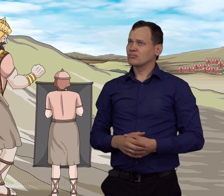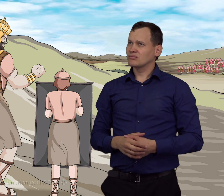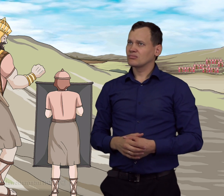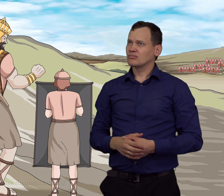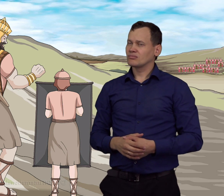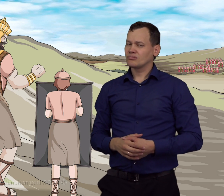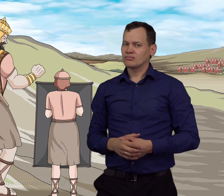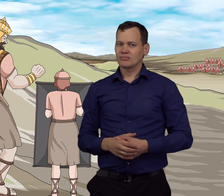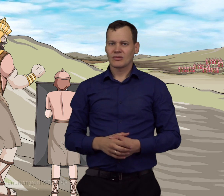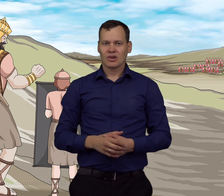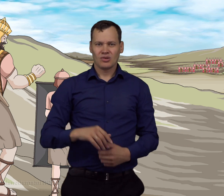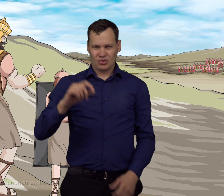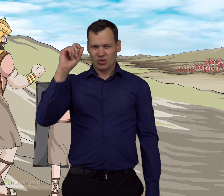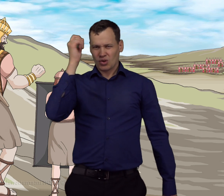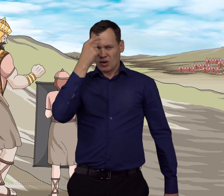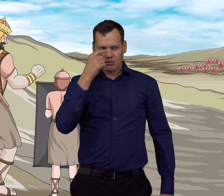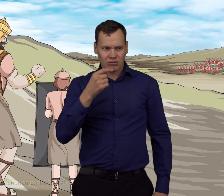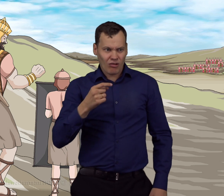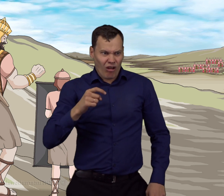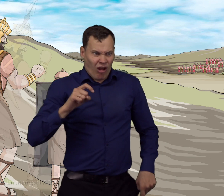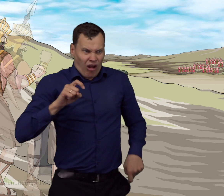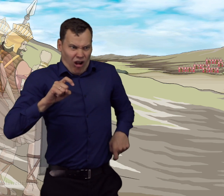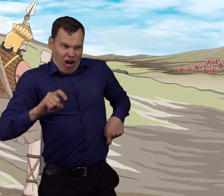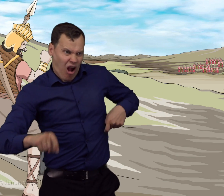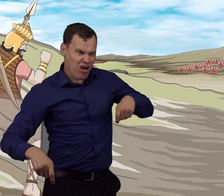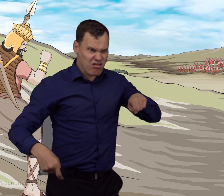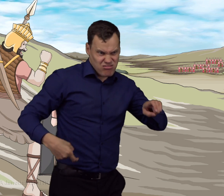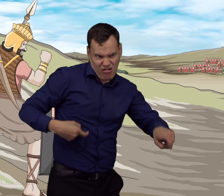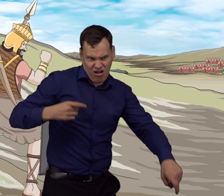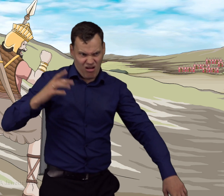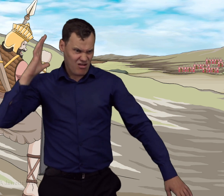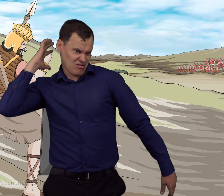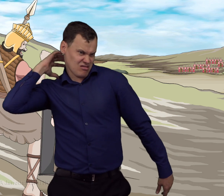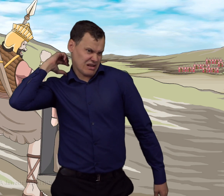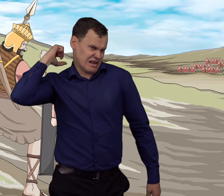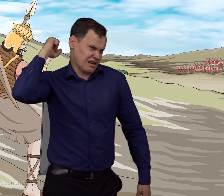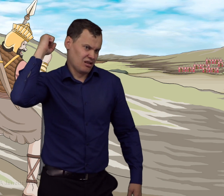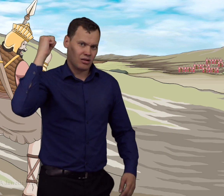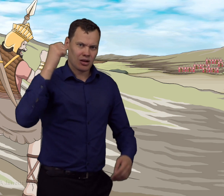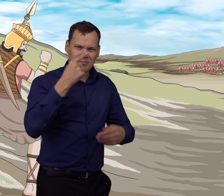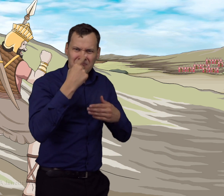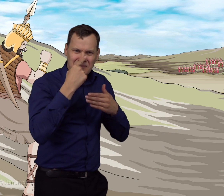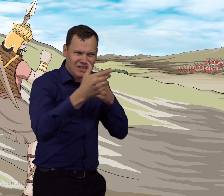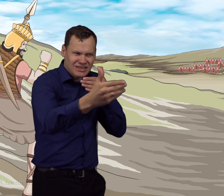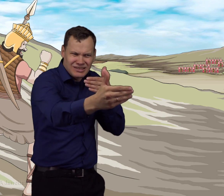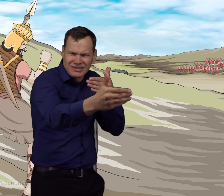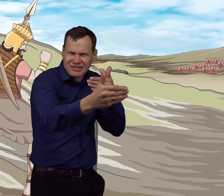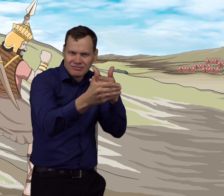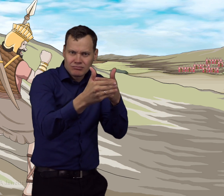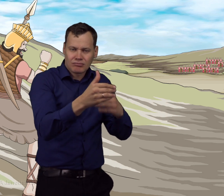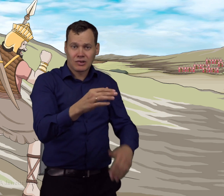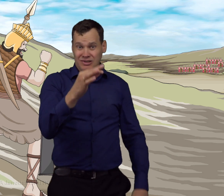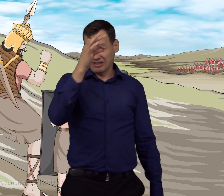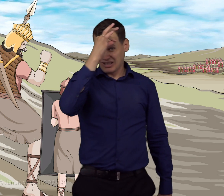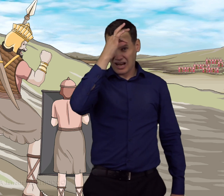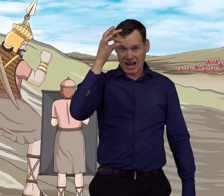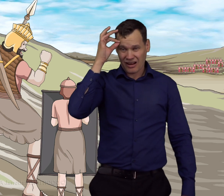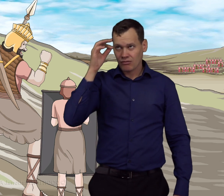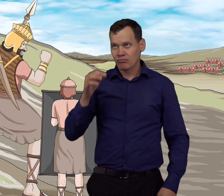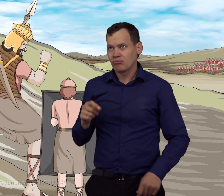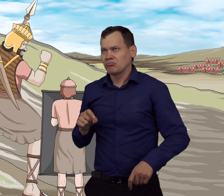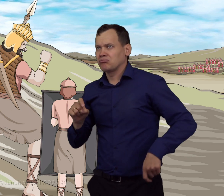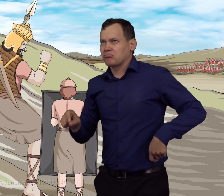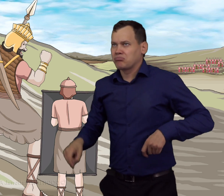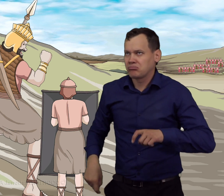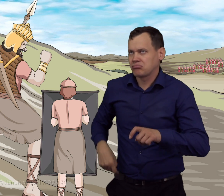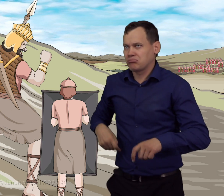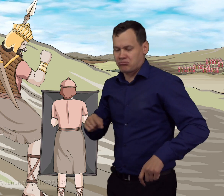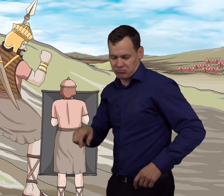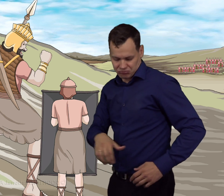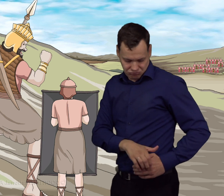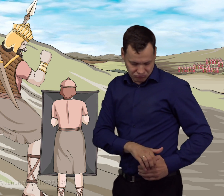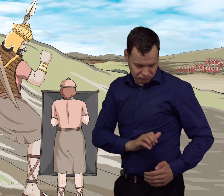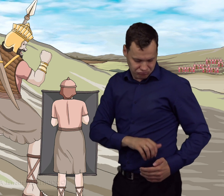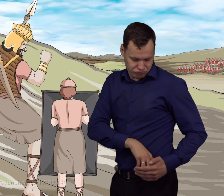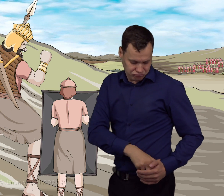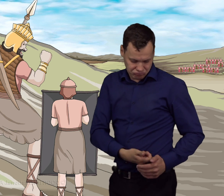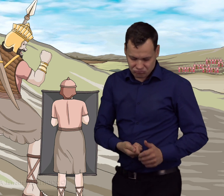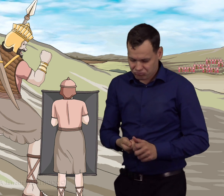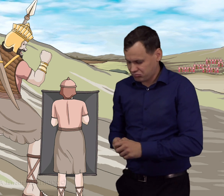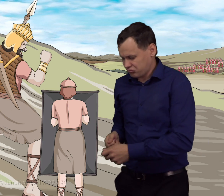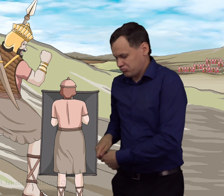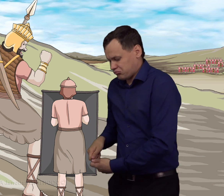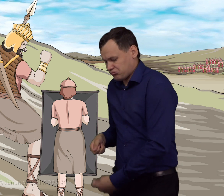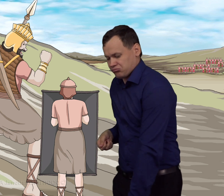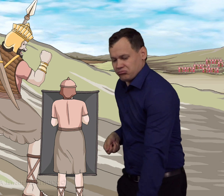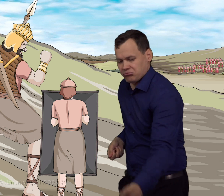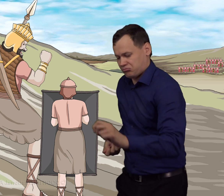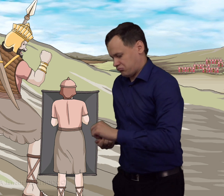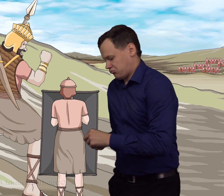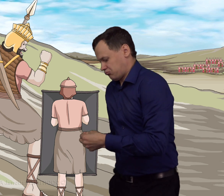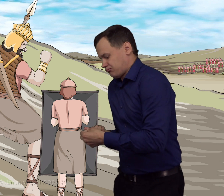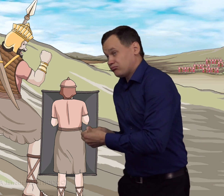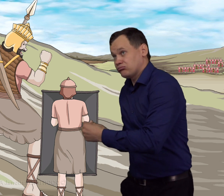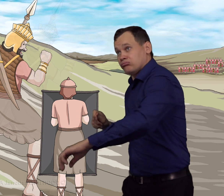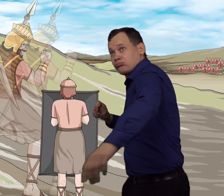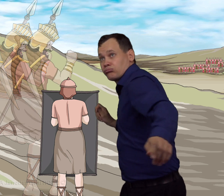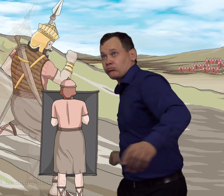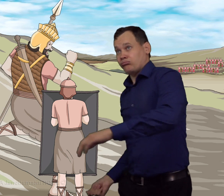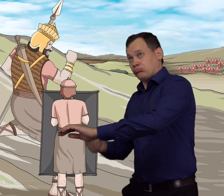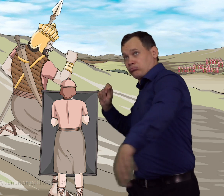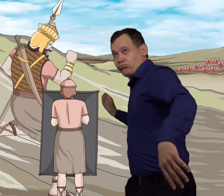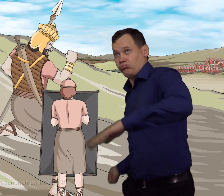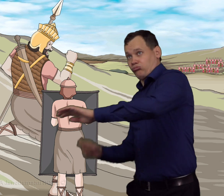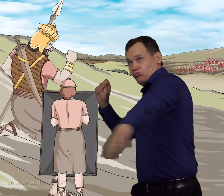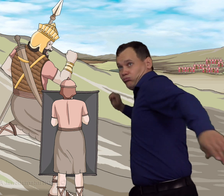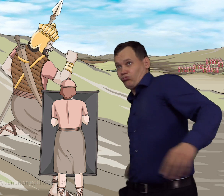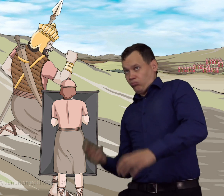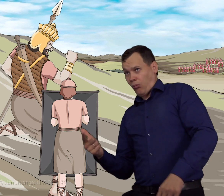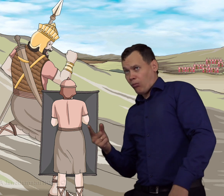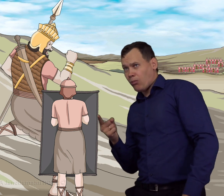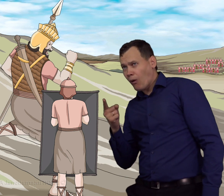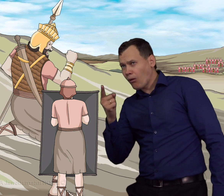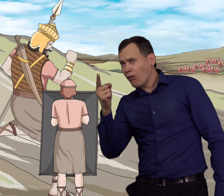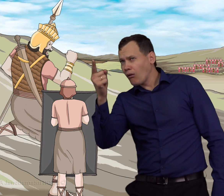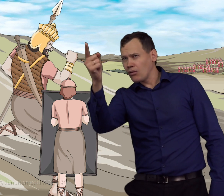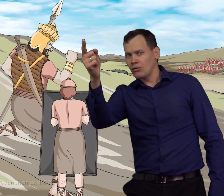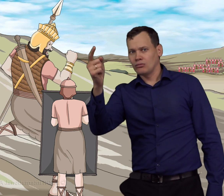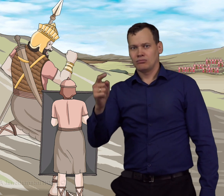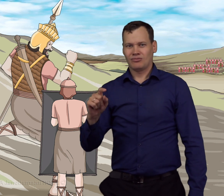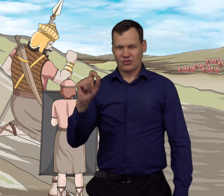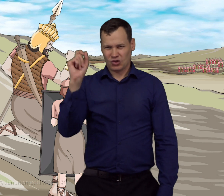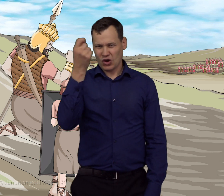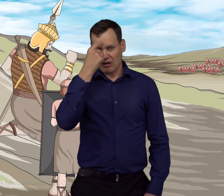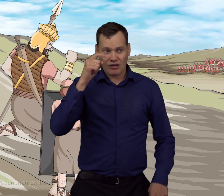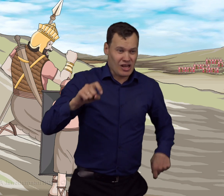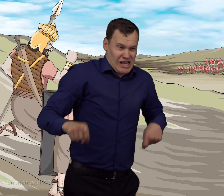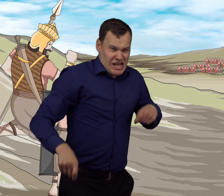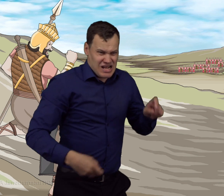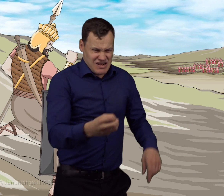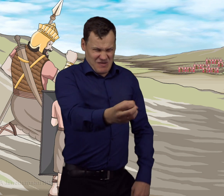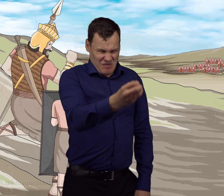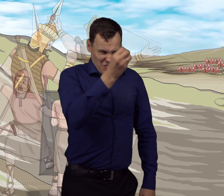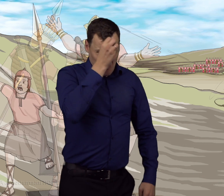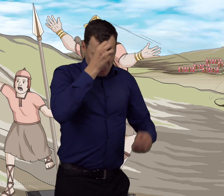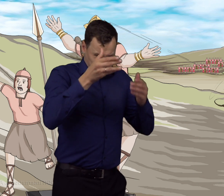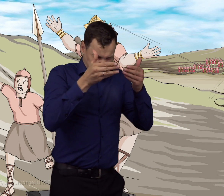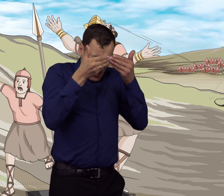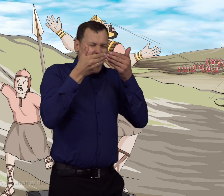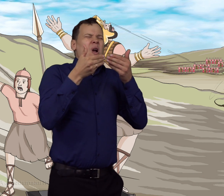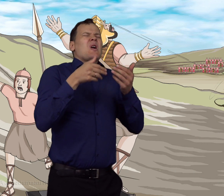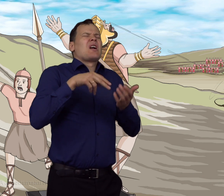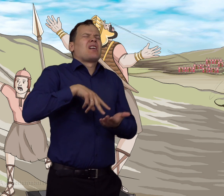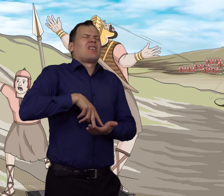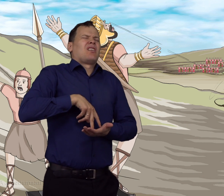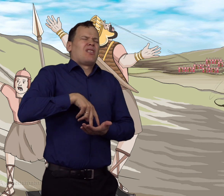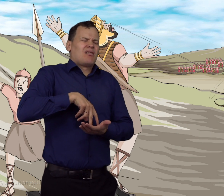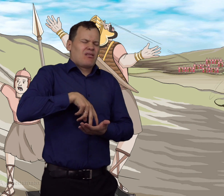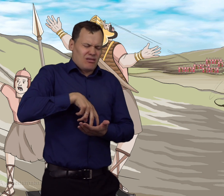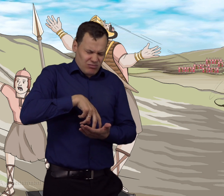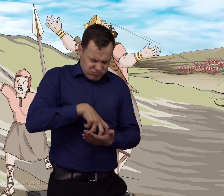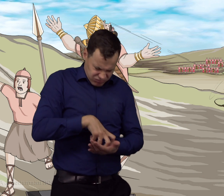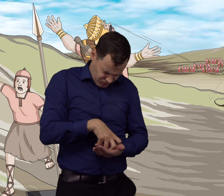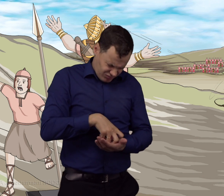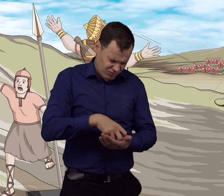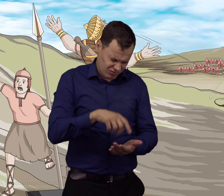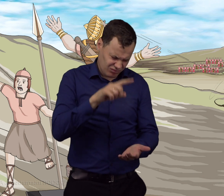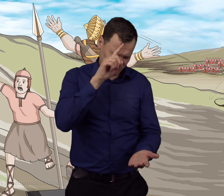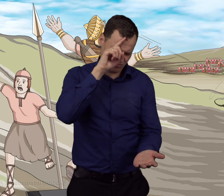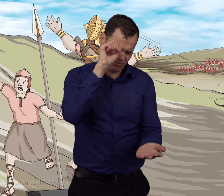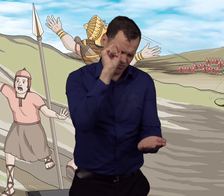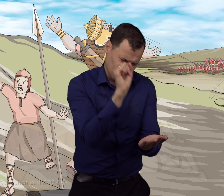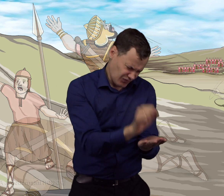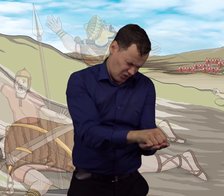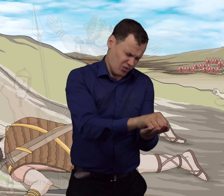As the Philistine started forward to attack him, David ran quickly toward the battle line to meet him. Then David reached into his bag, took out a stone, and slung it, striking the Philistine on the forehead.